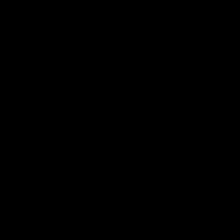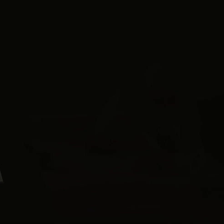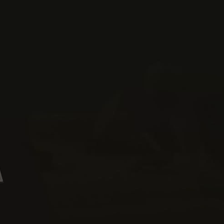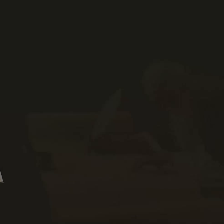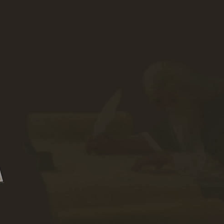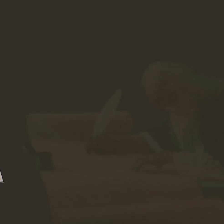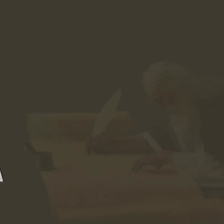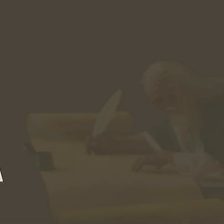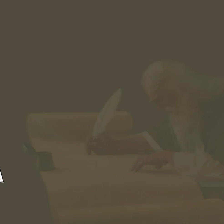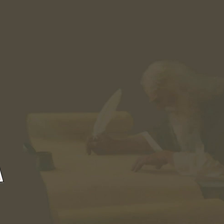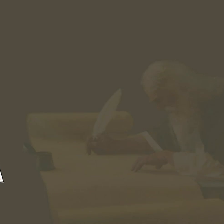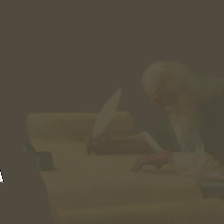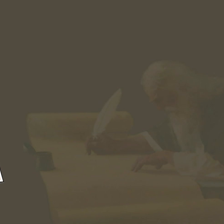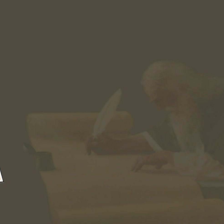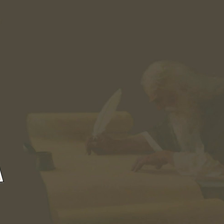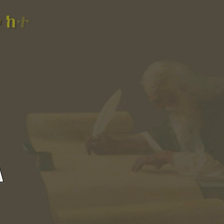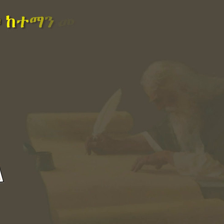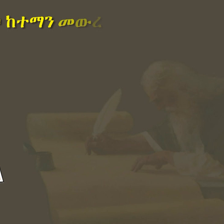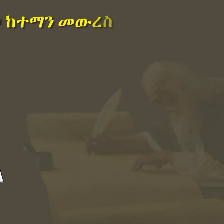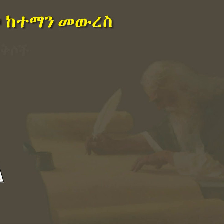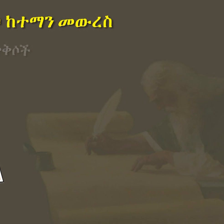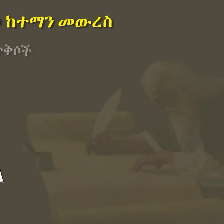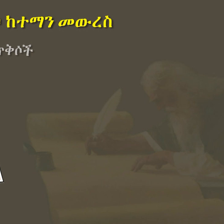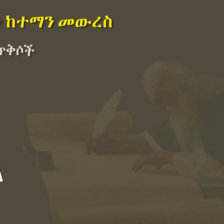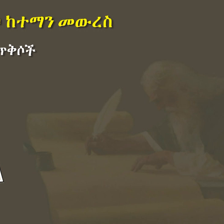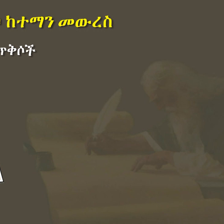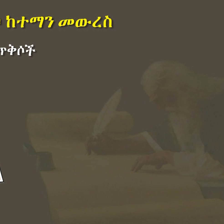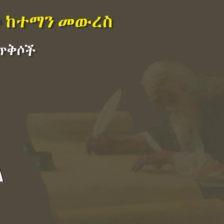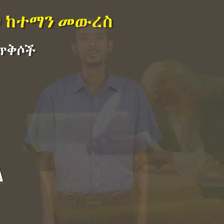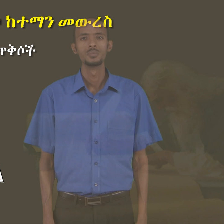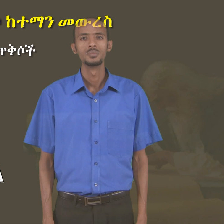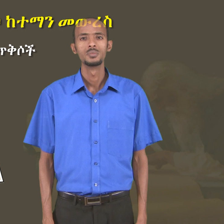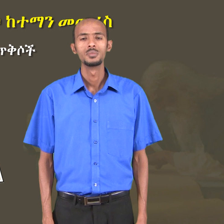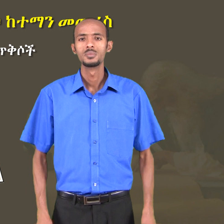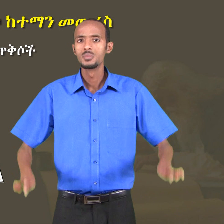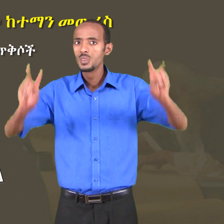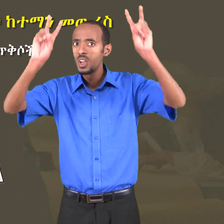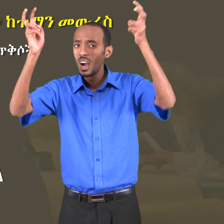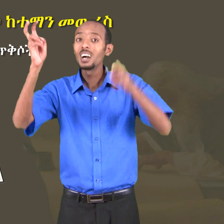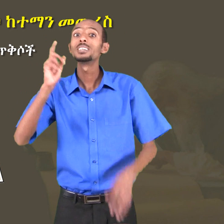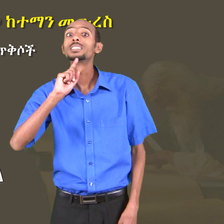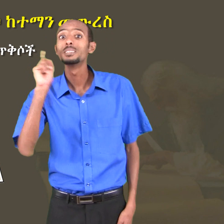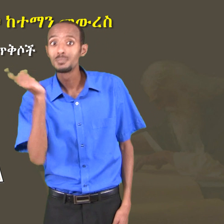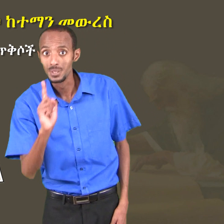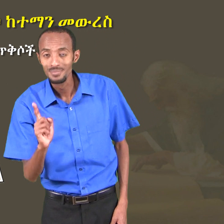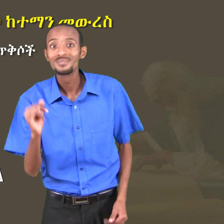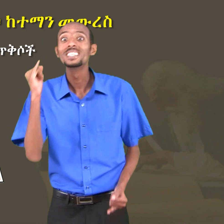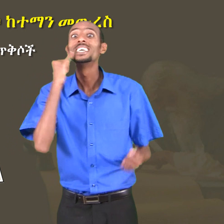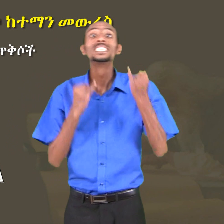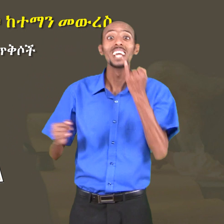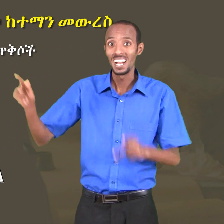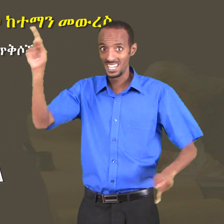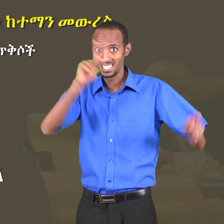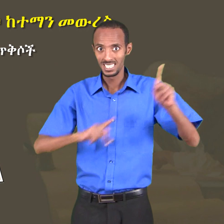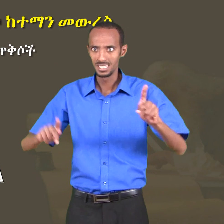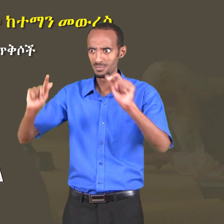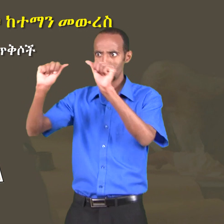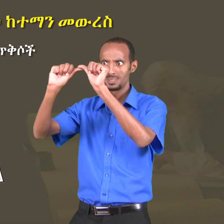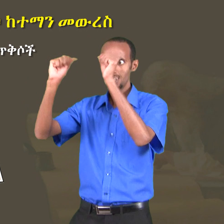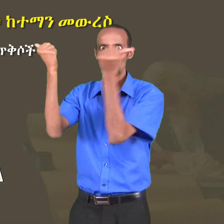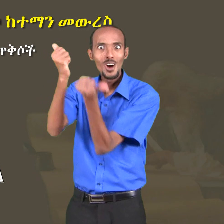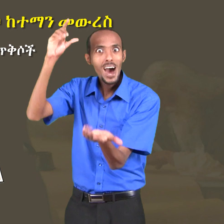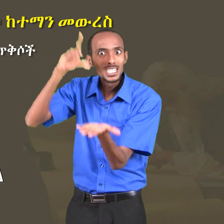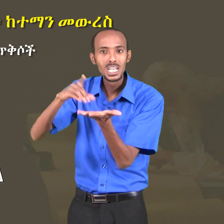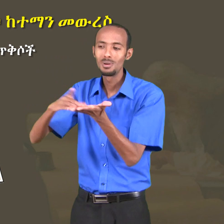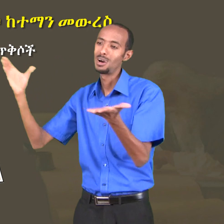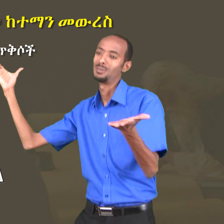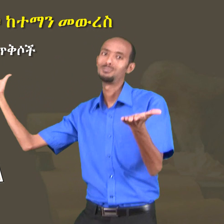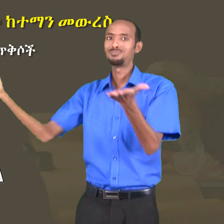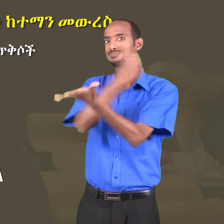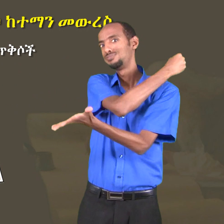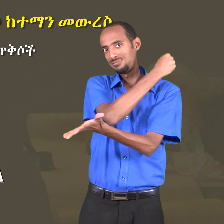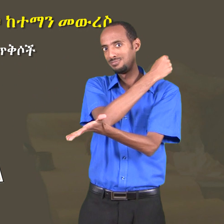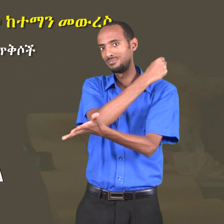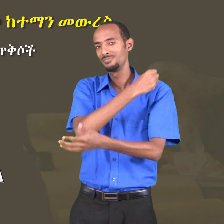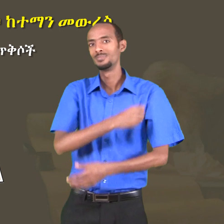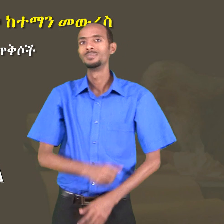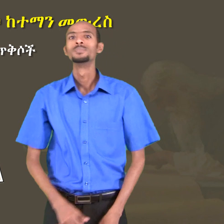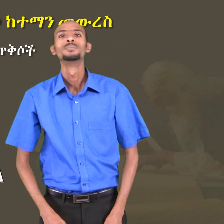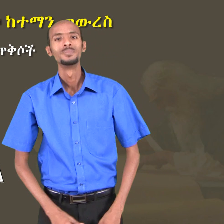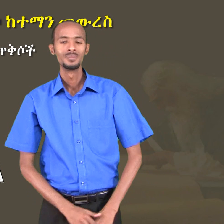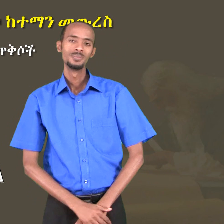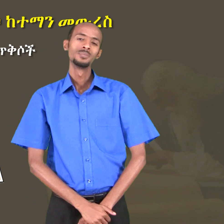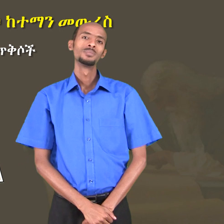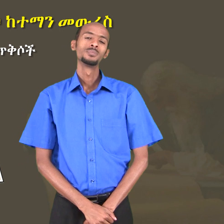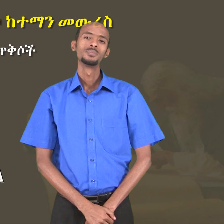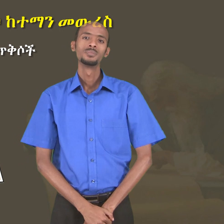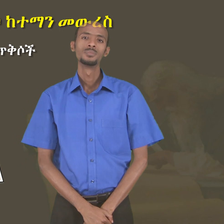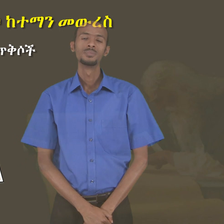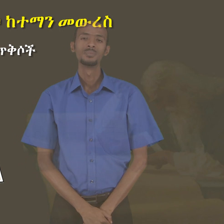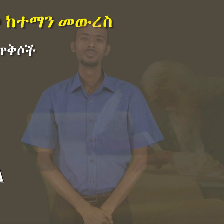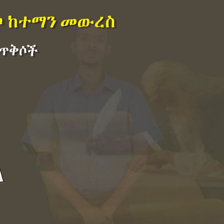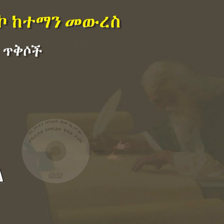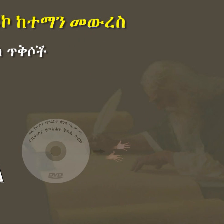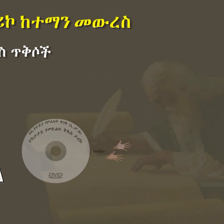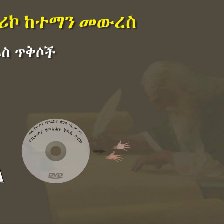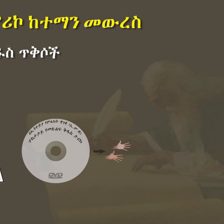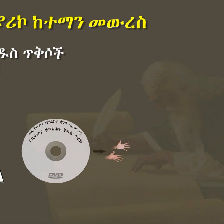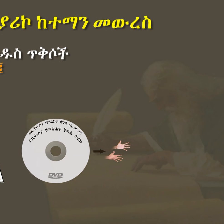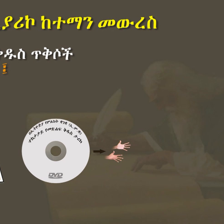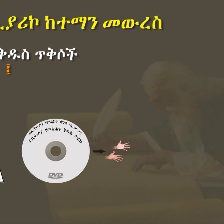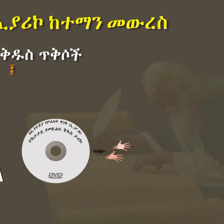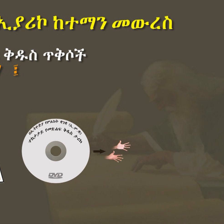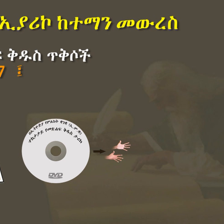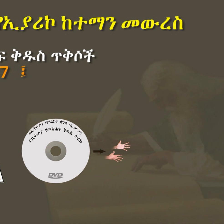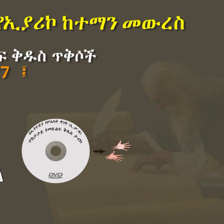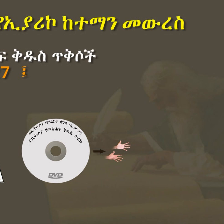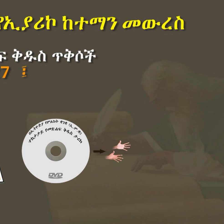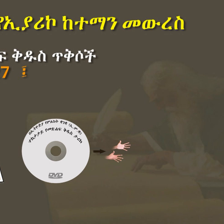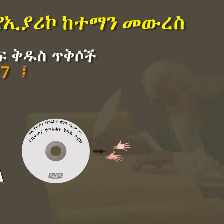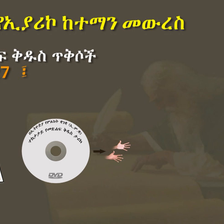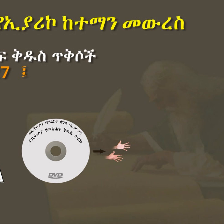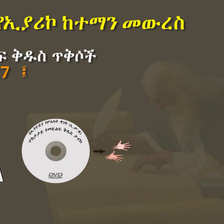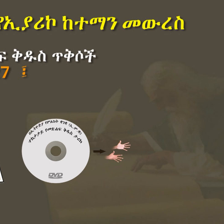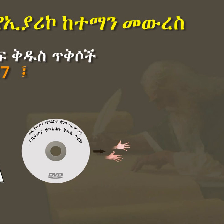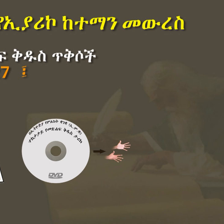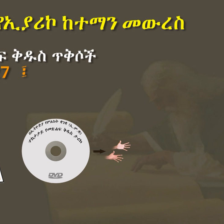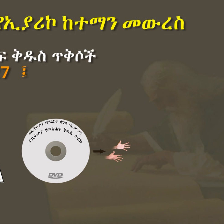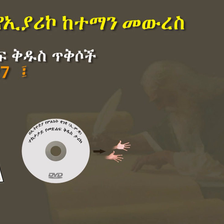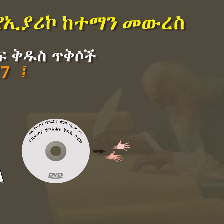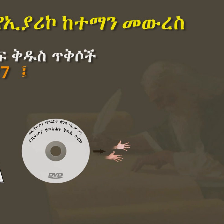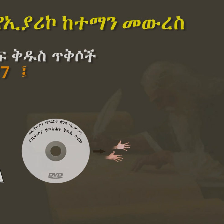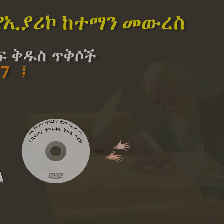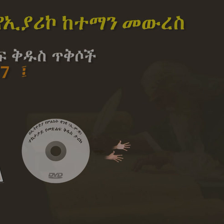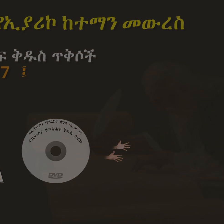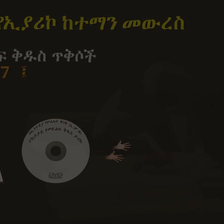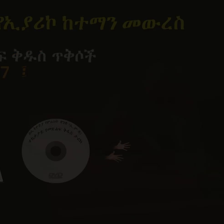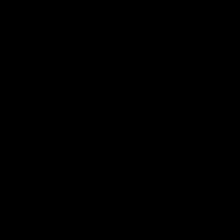Israelites capture the city of jerichos